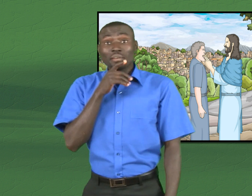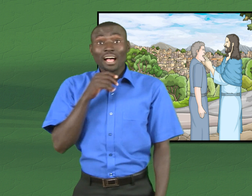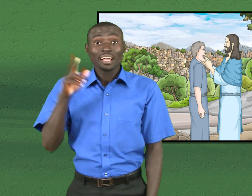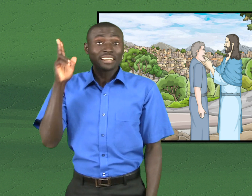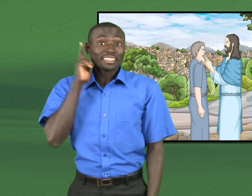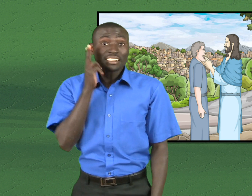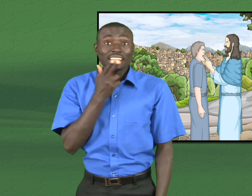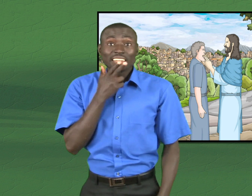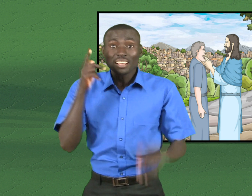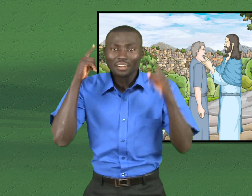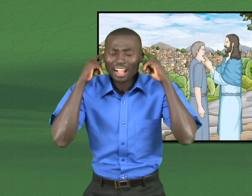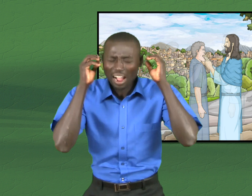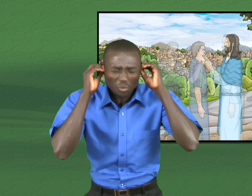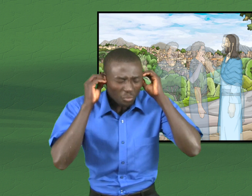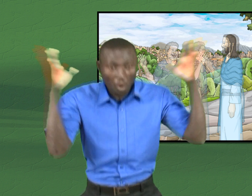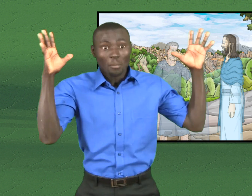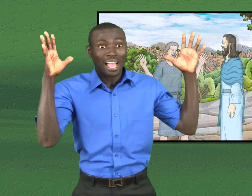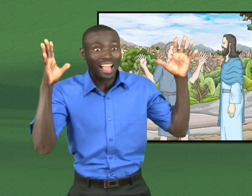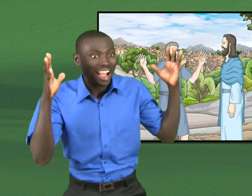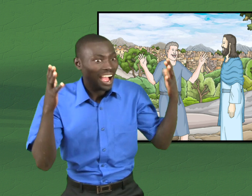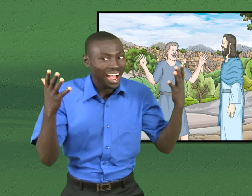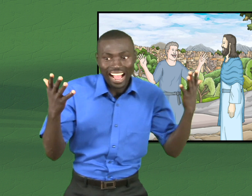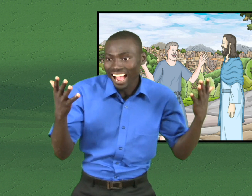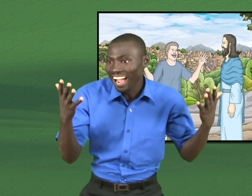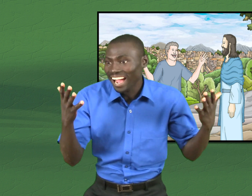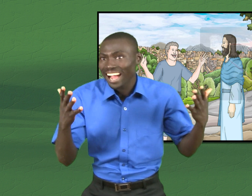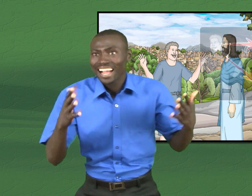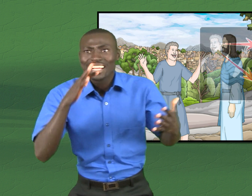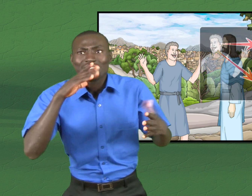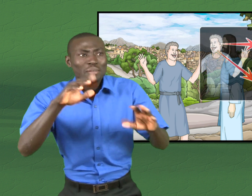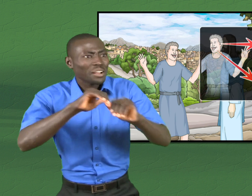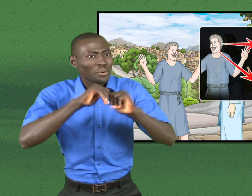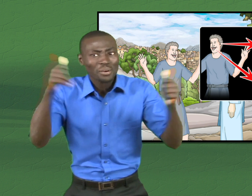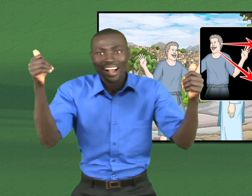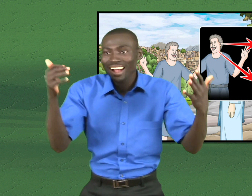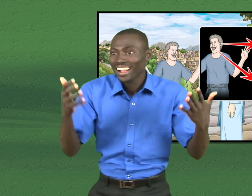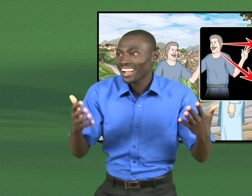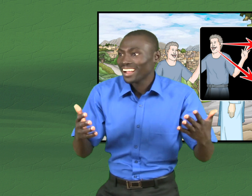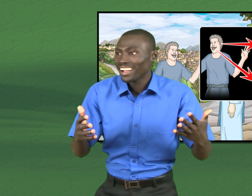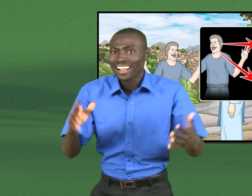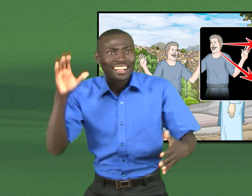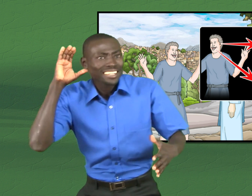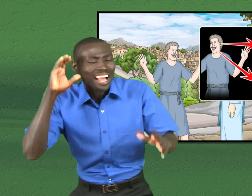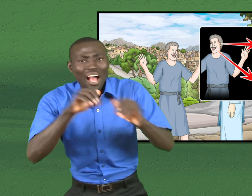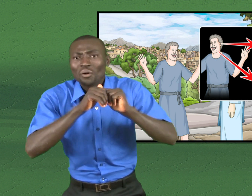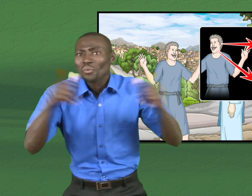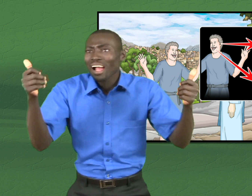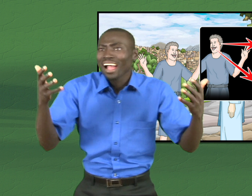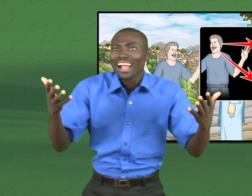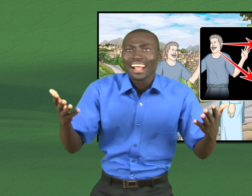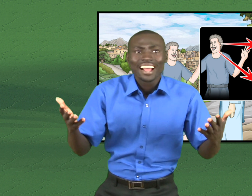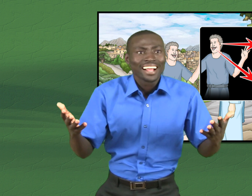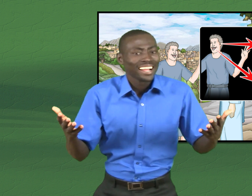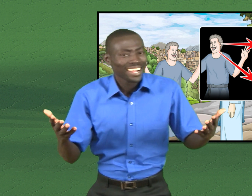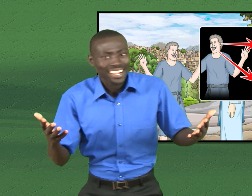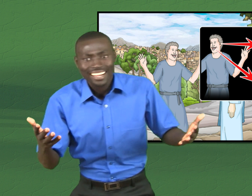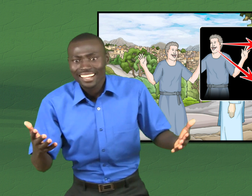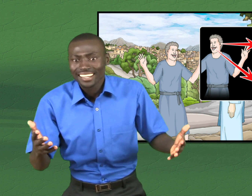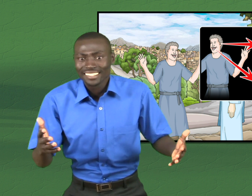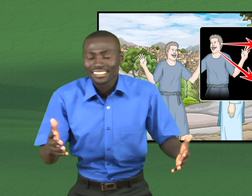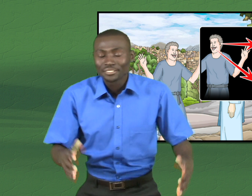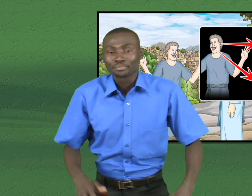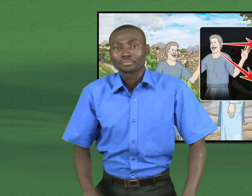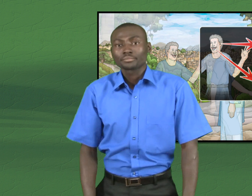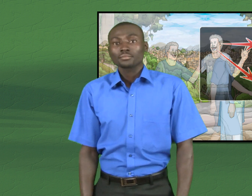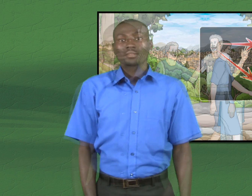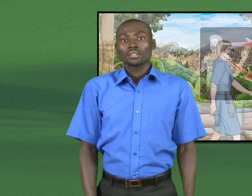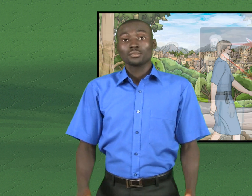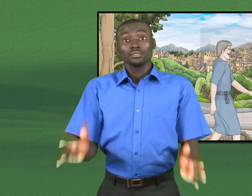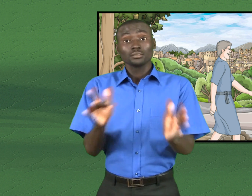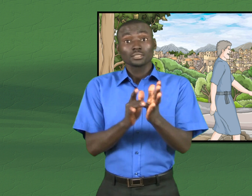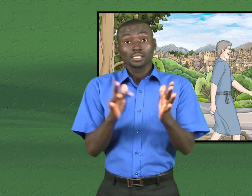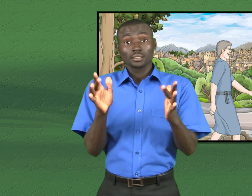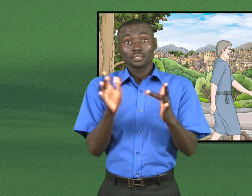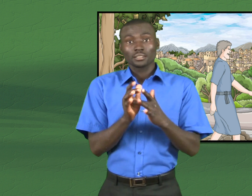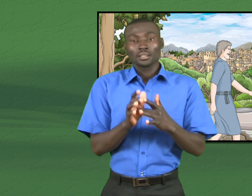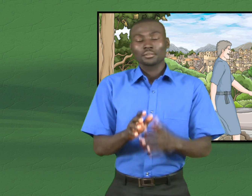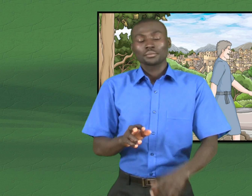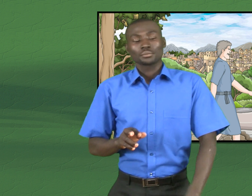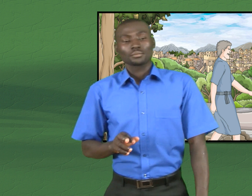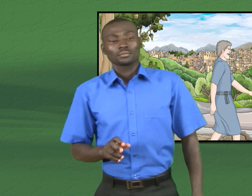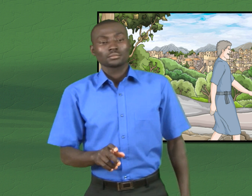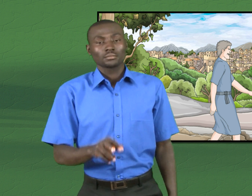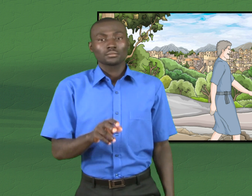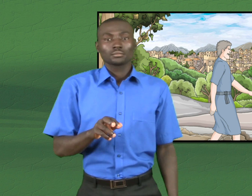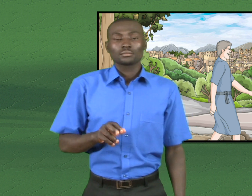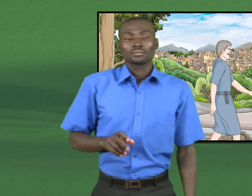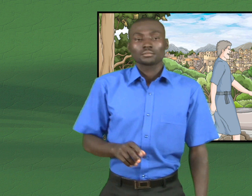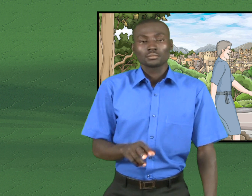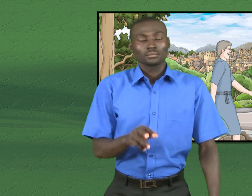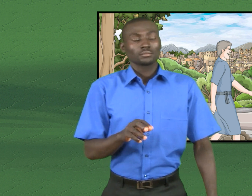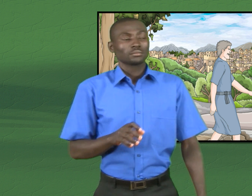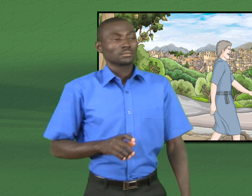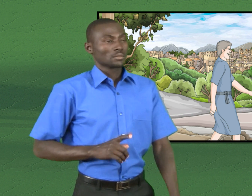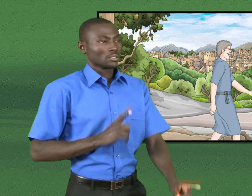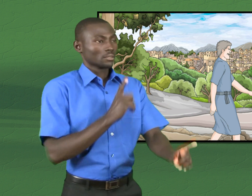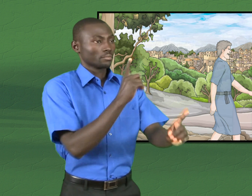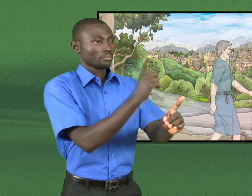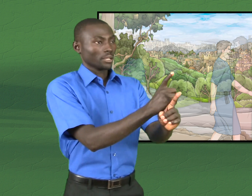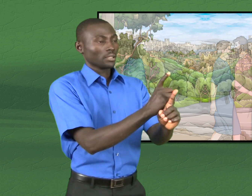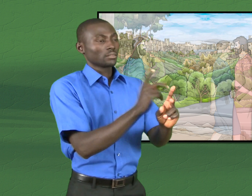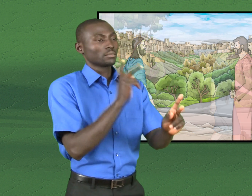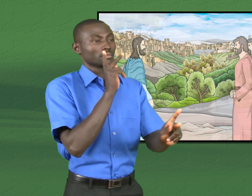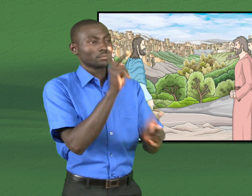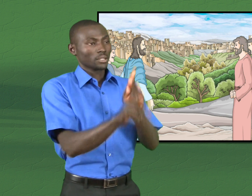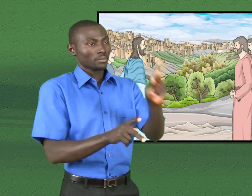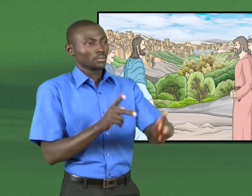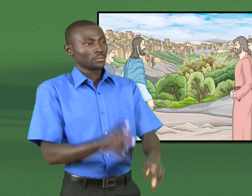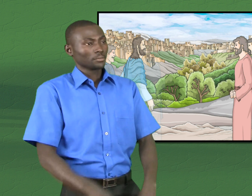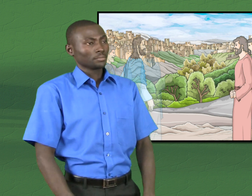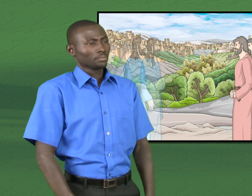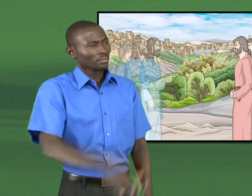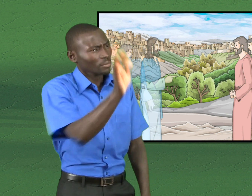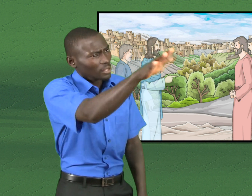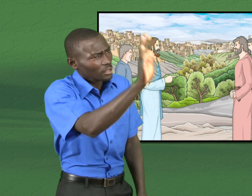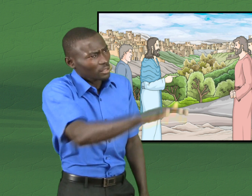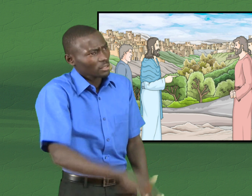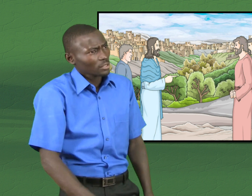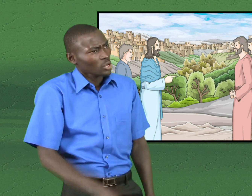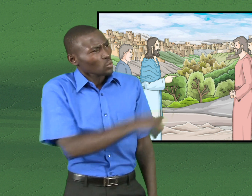Immediately the man’s ears were opened and his tongue was released, and he began to speak plainly.